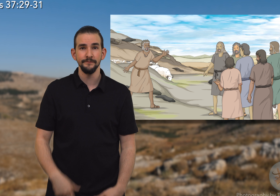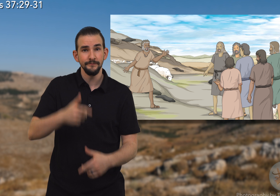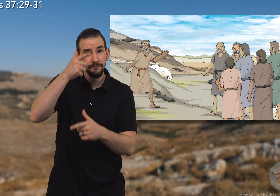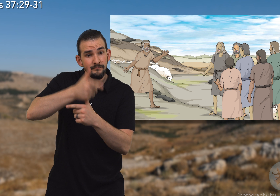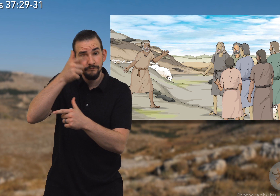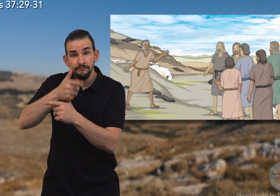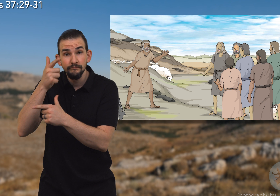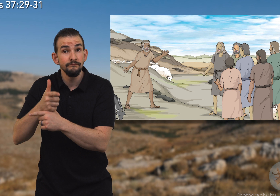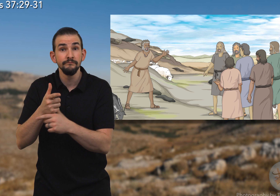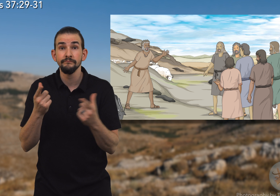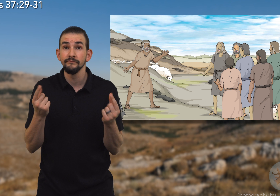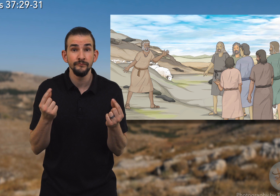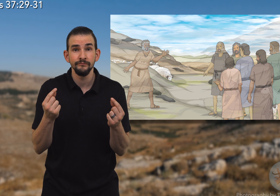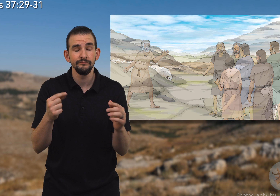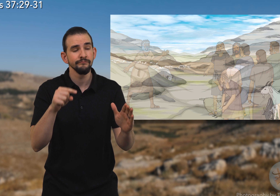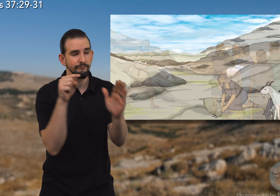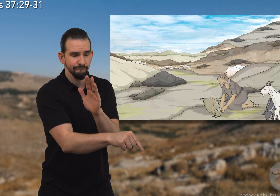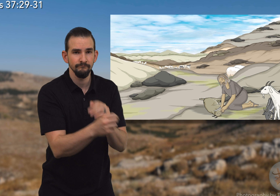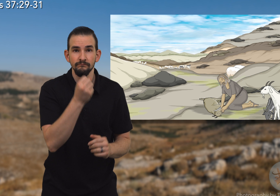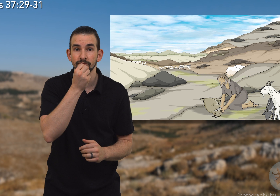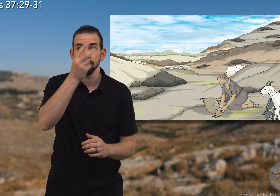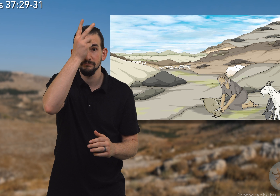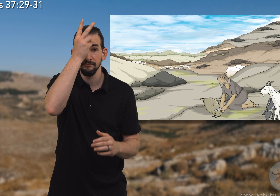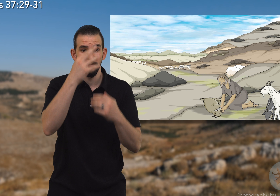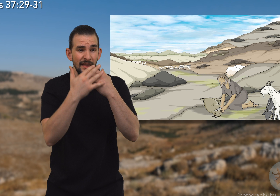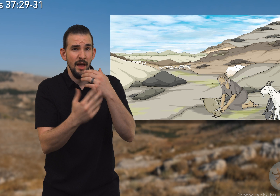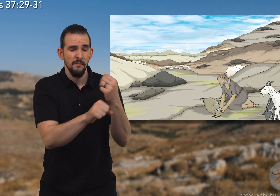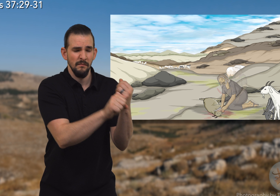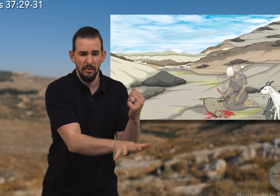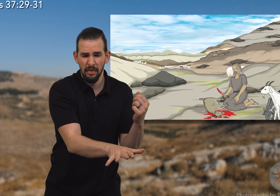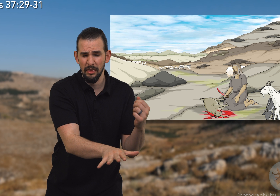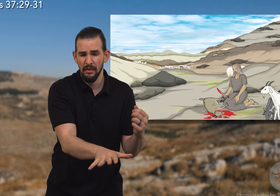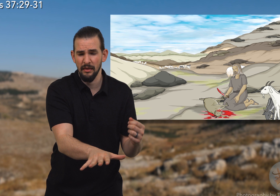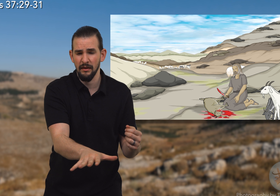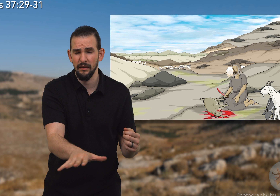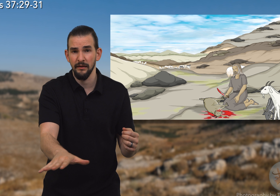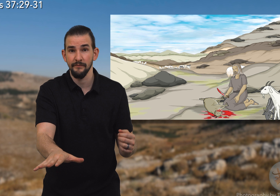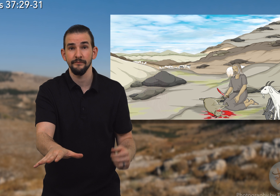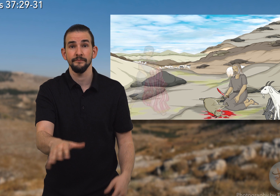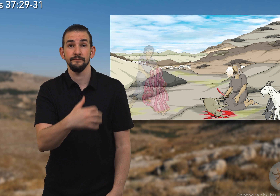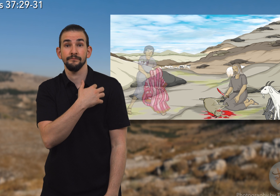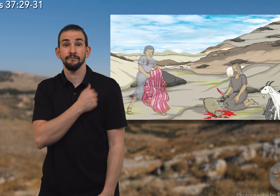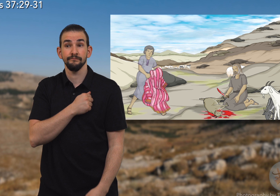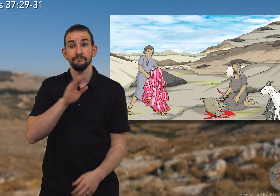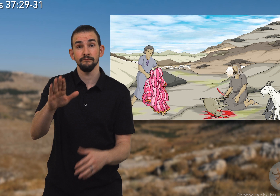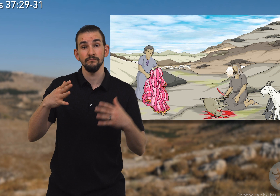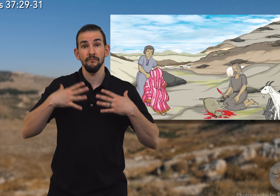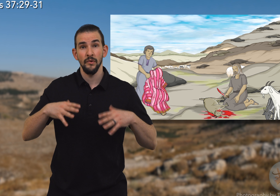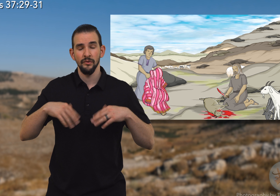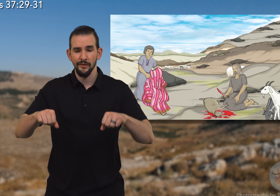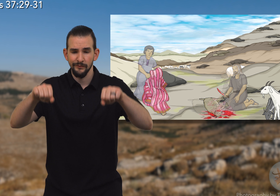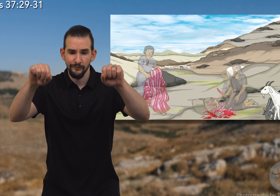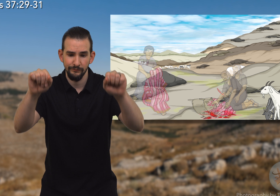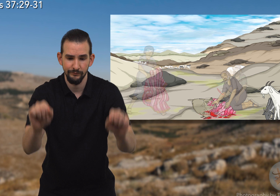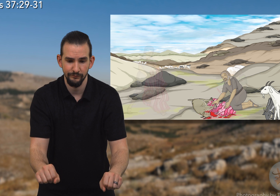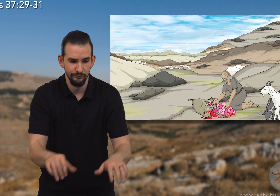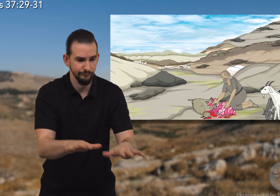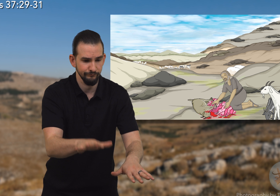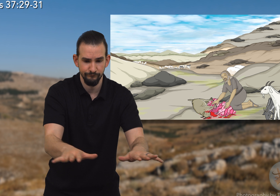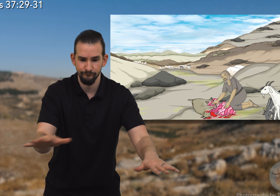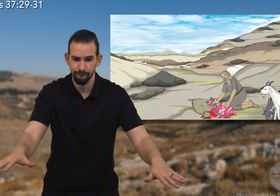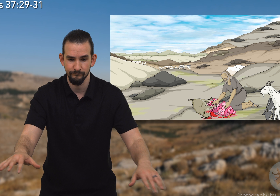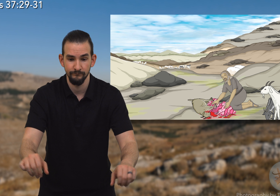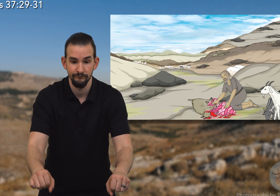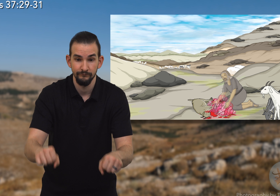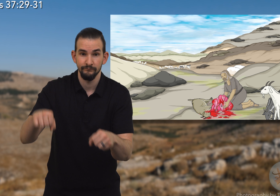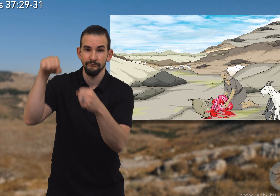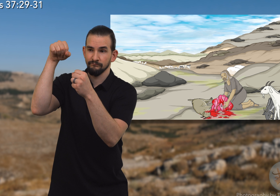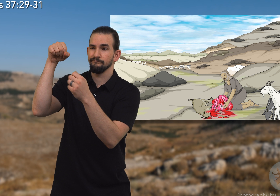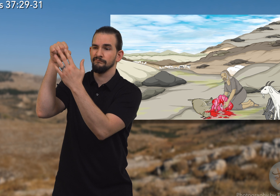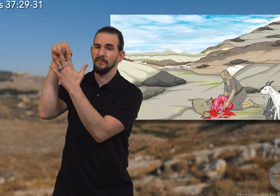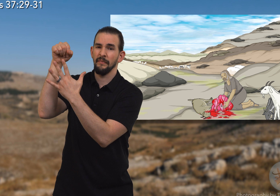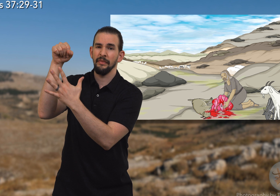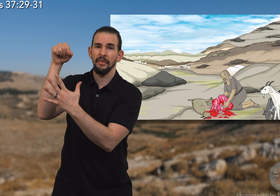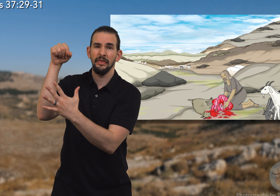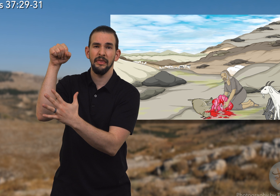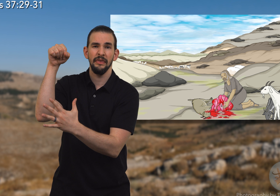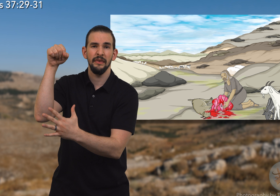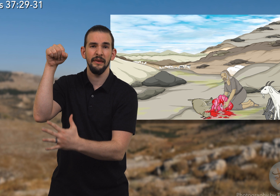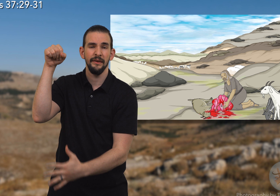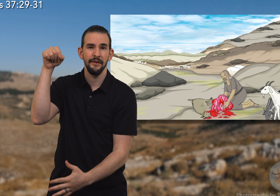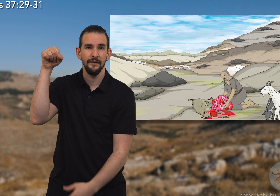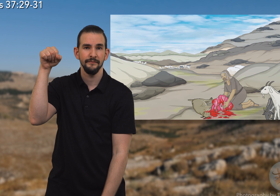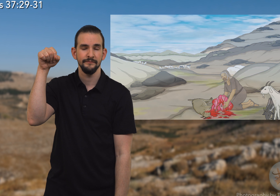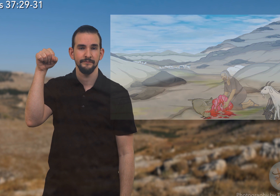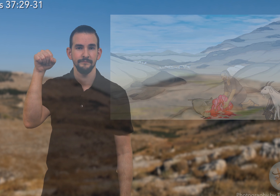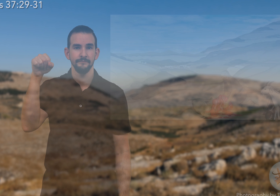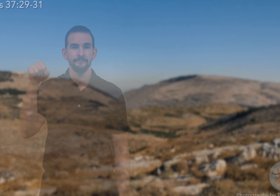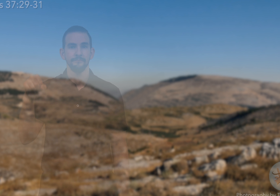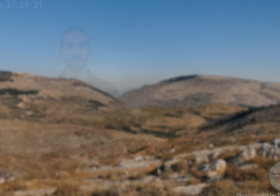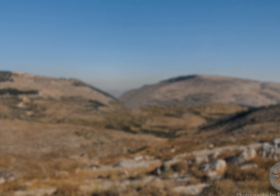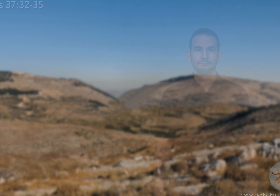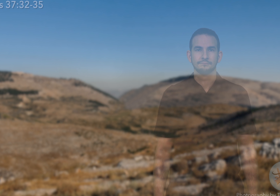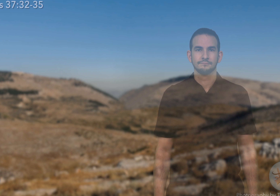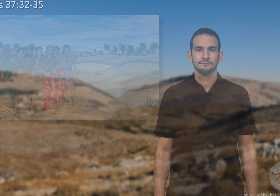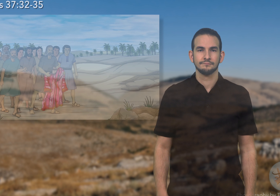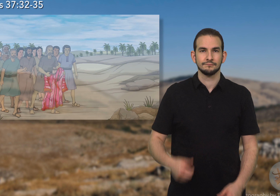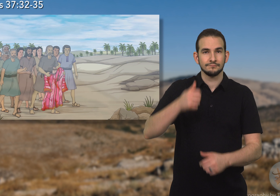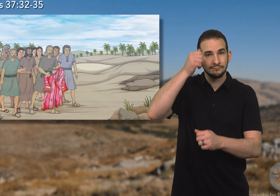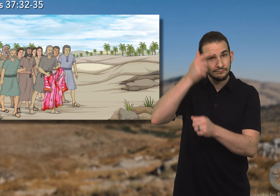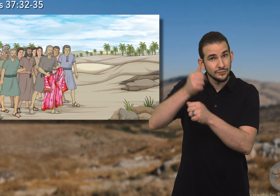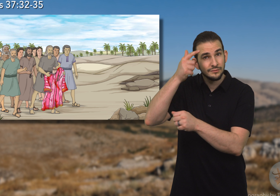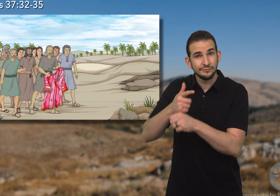Then they took Joseph’s robe, slaughtered a young goat, and dipped the robe in its blood.